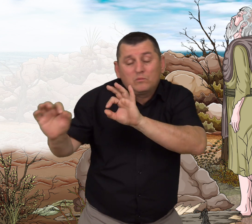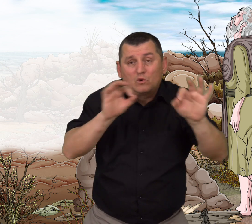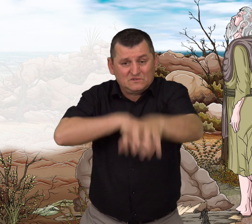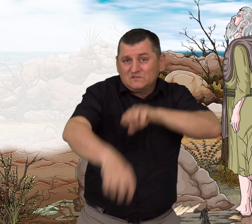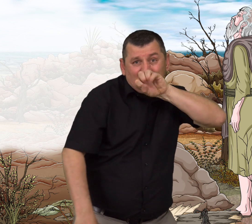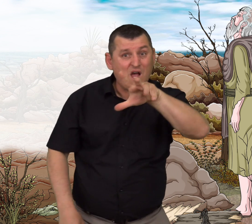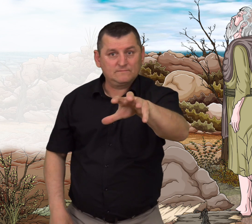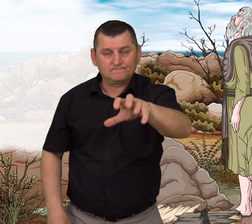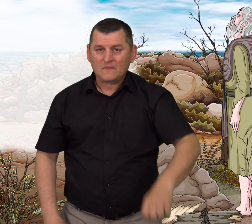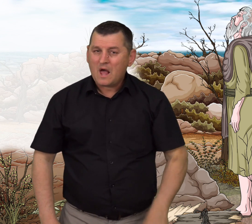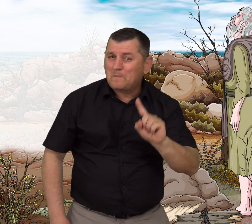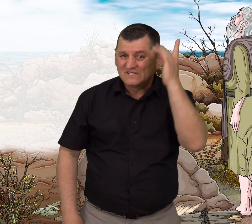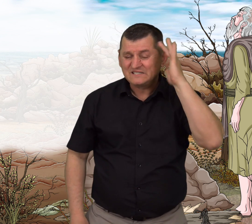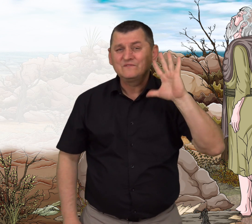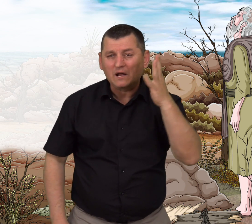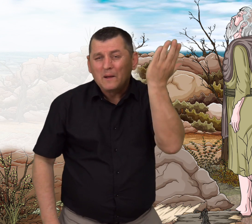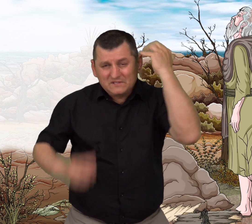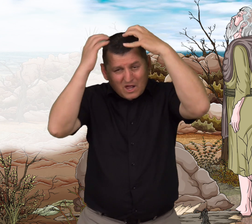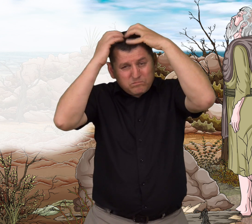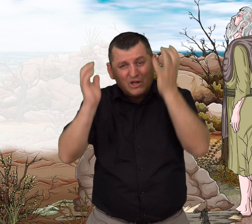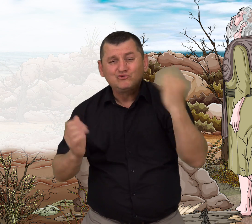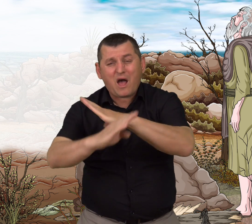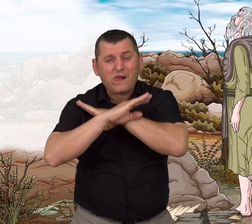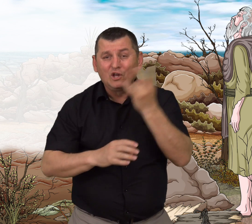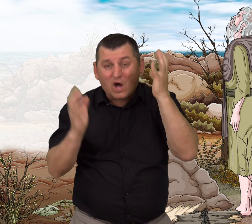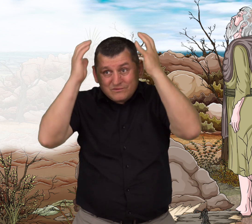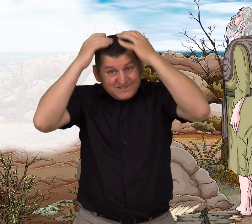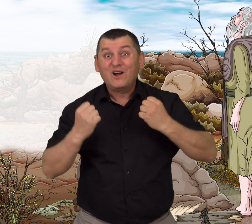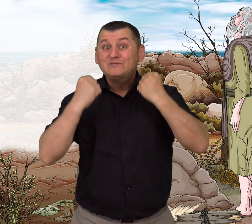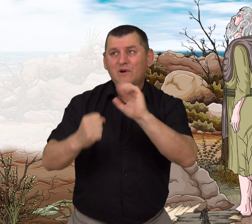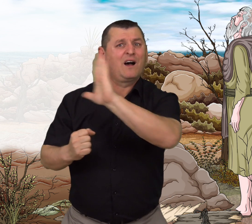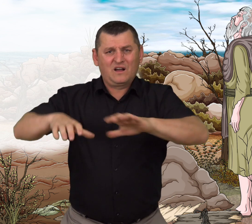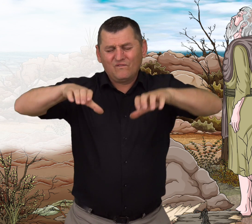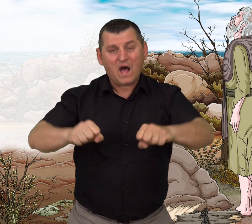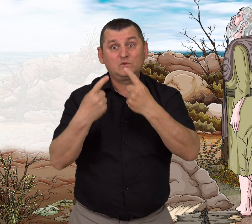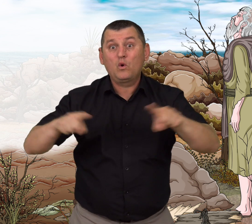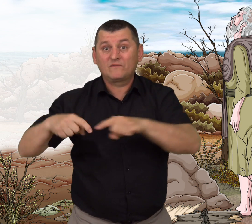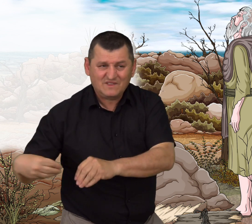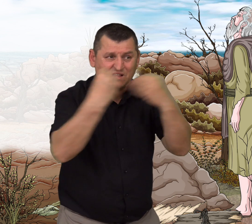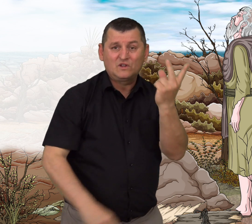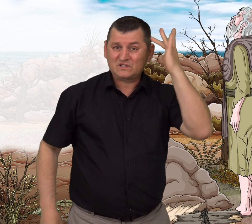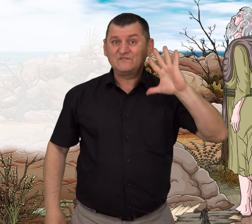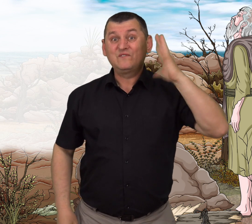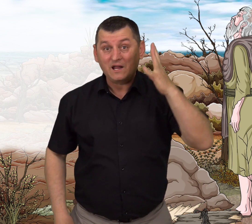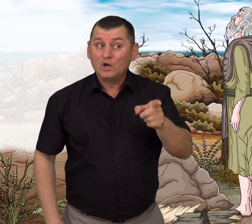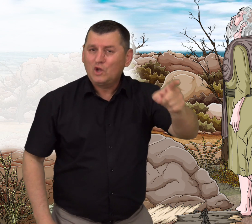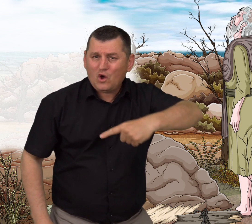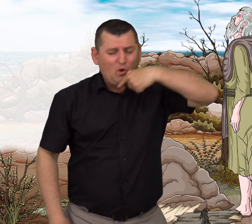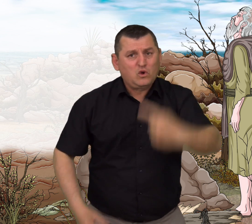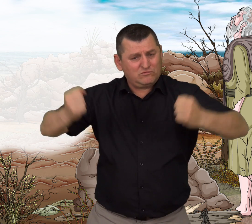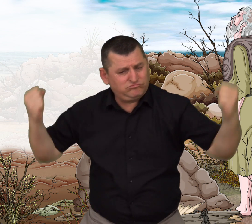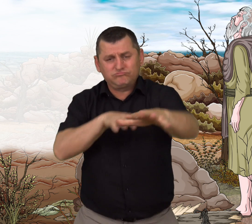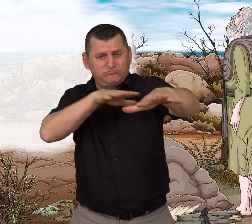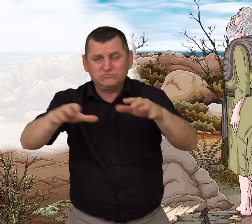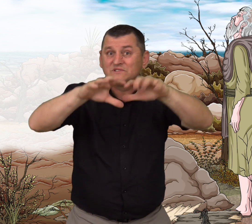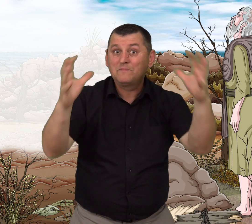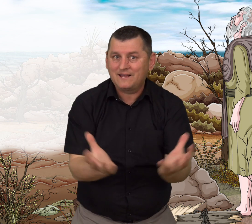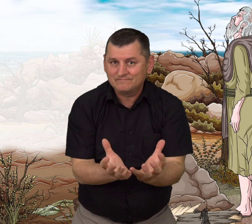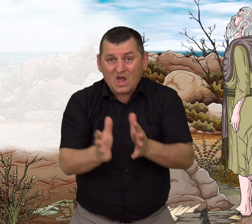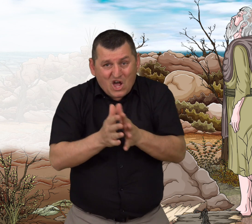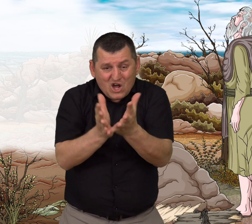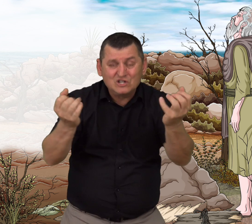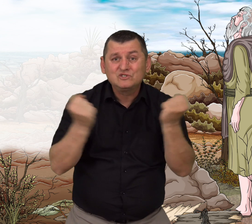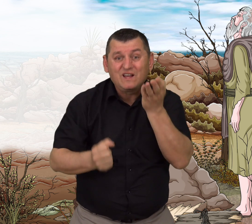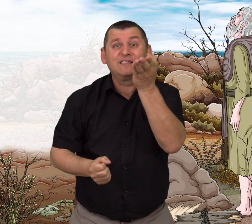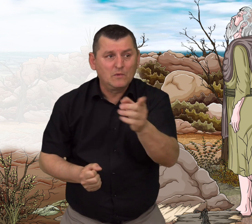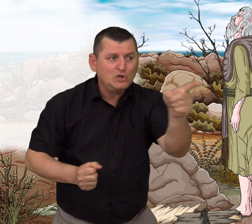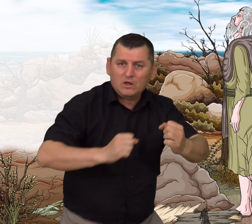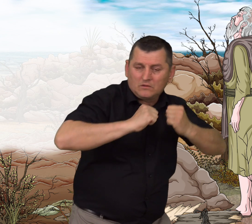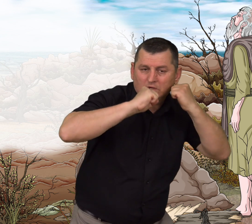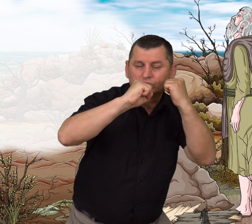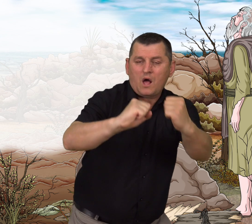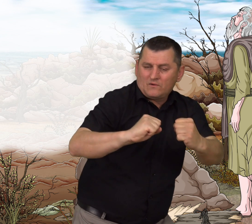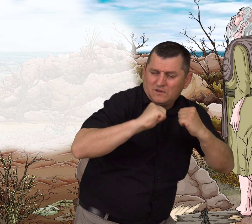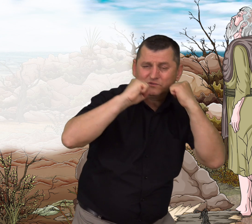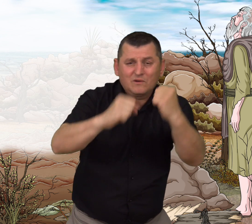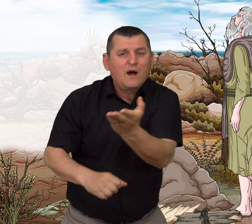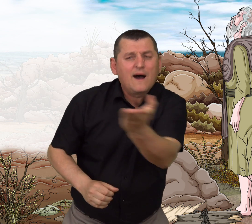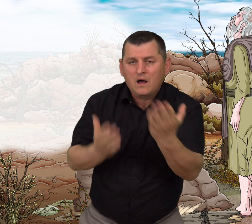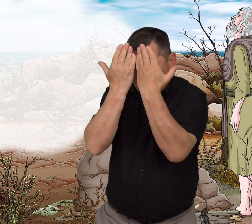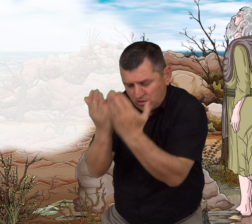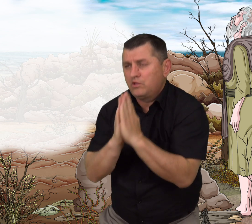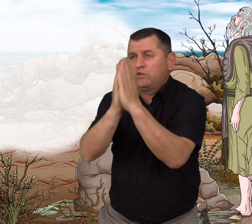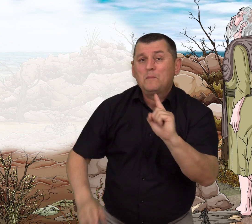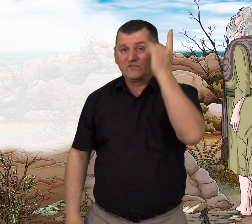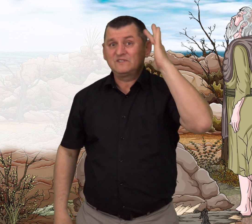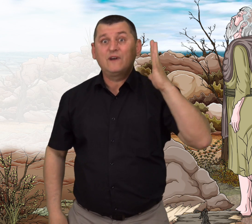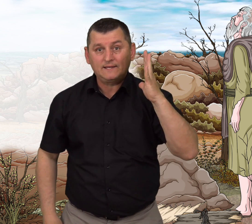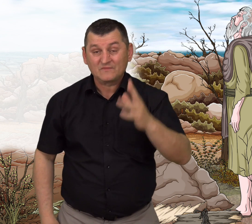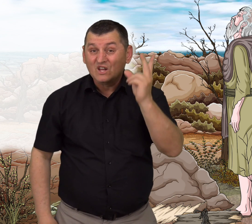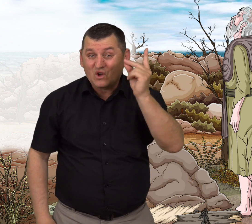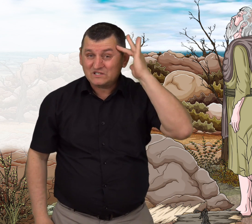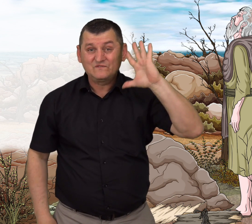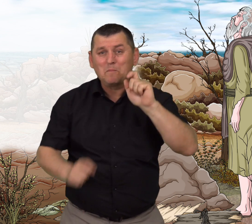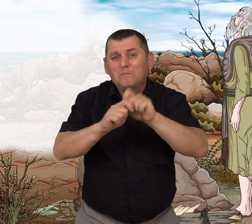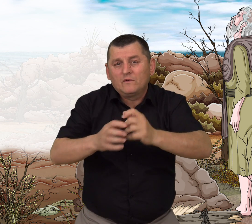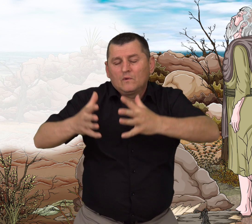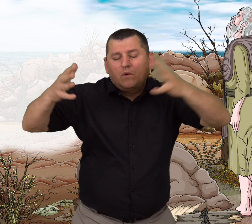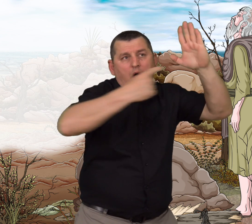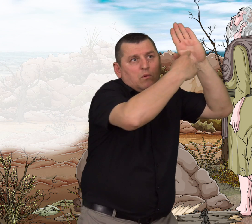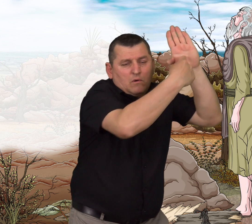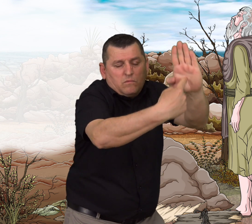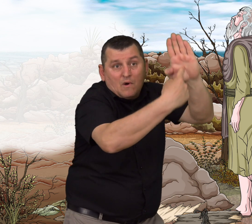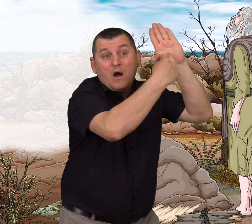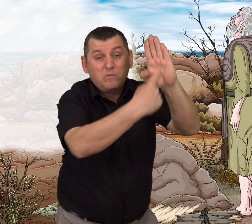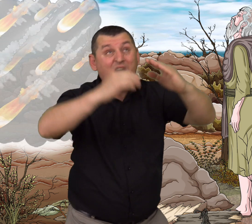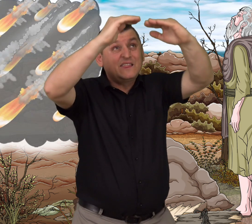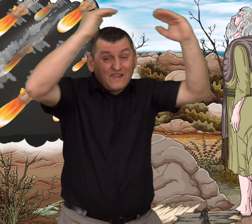And this beast exercised all the authority of the first beast and caused the earth and those who dwell in it to worship the first beast, whose mortal wound had been healed.